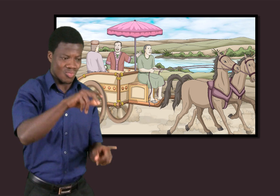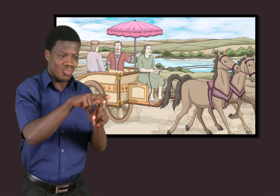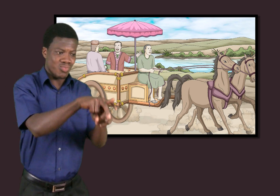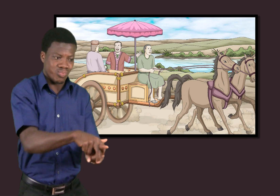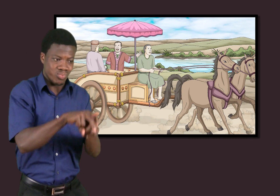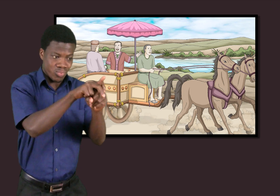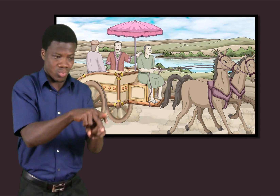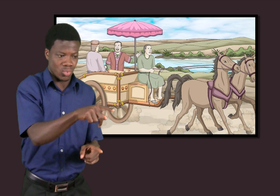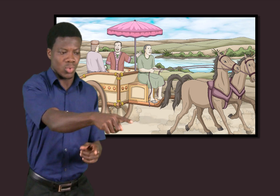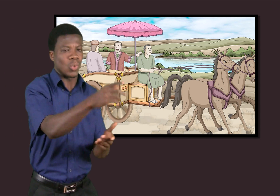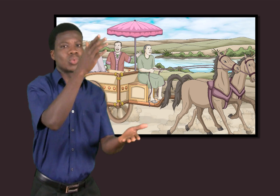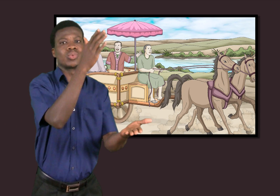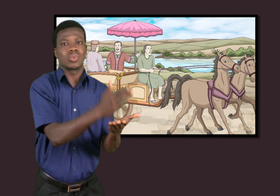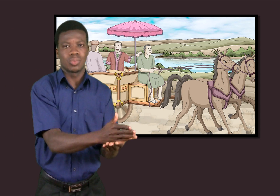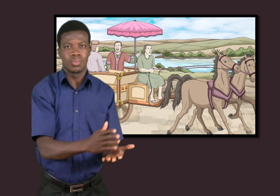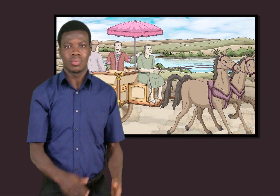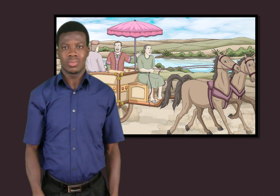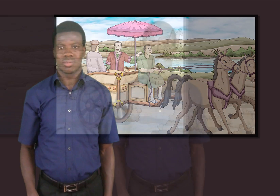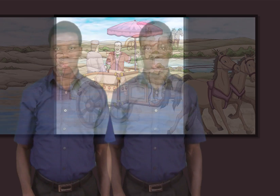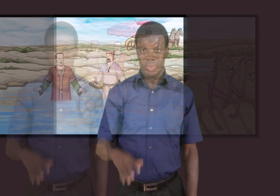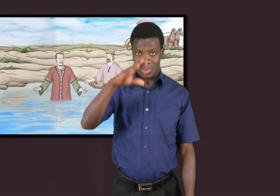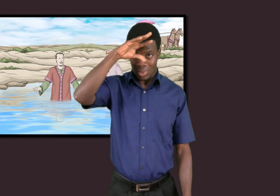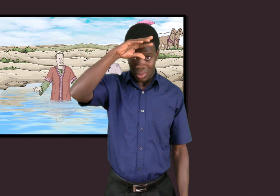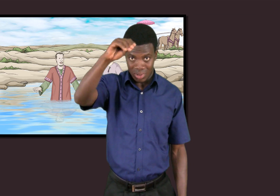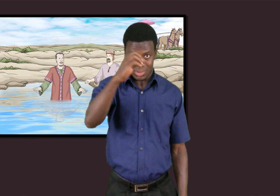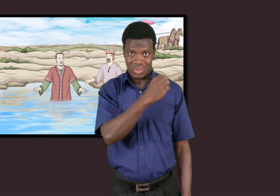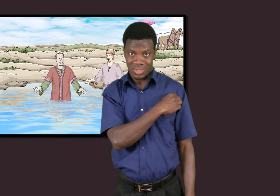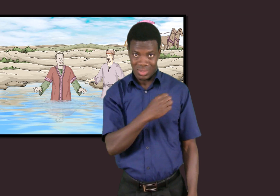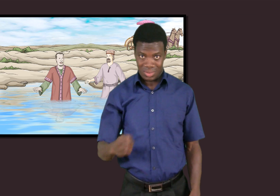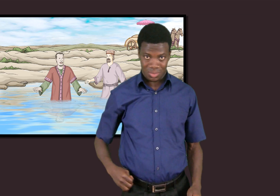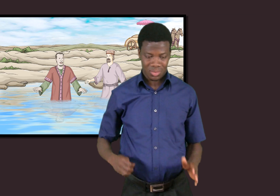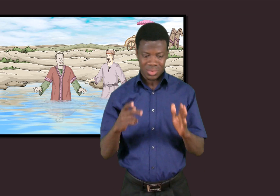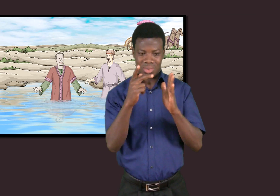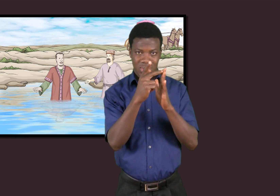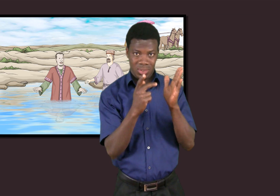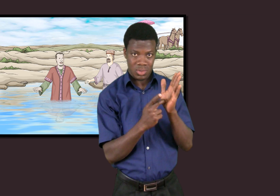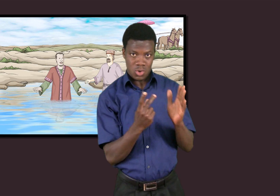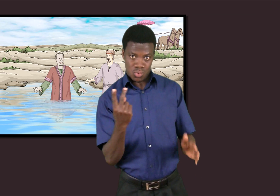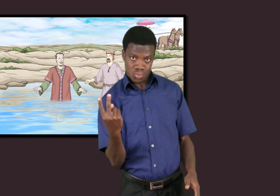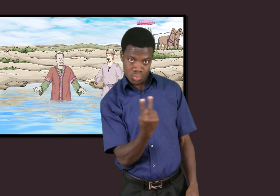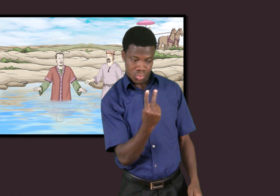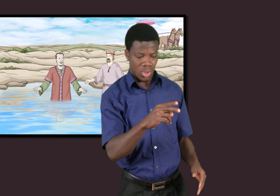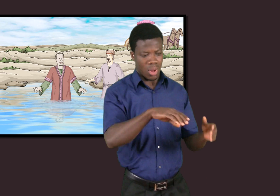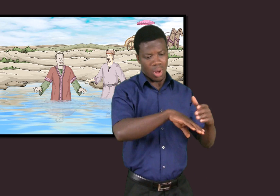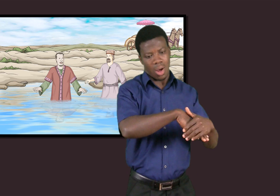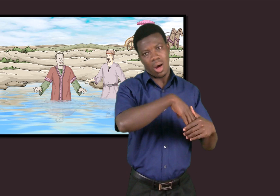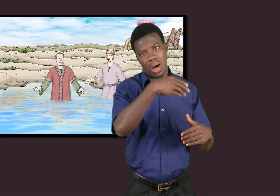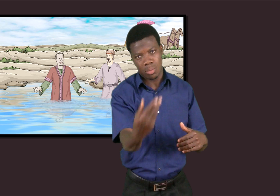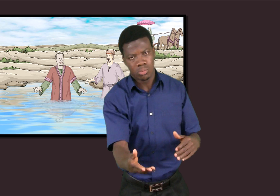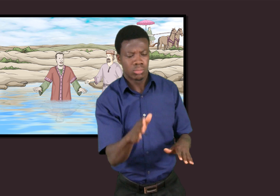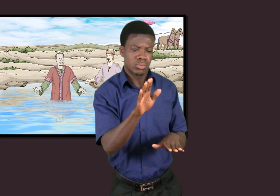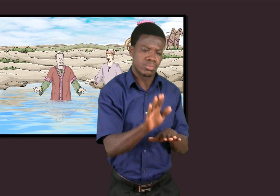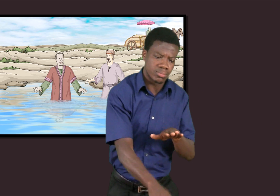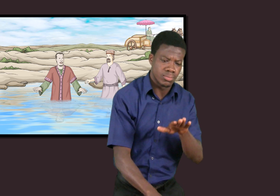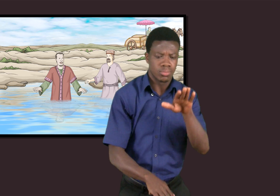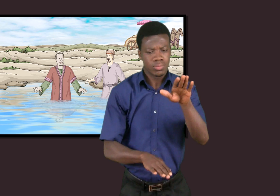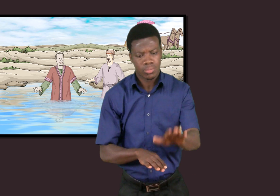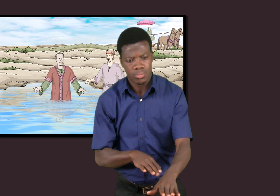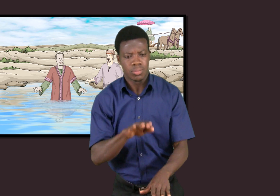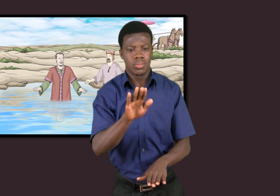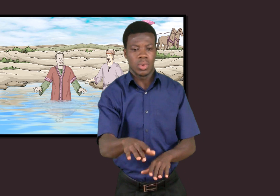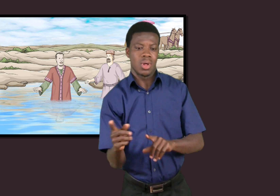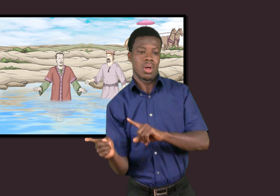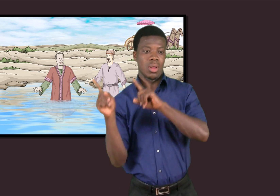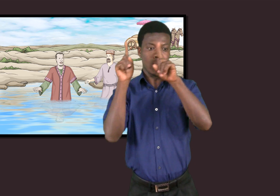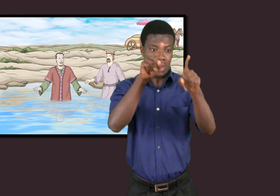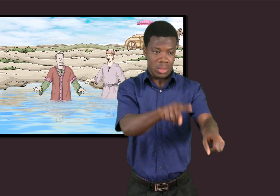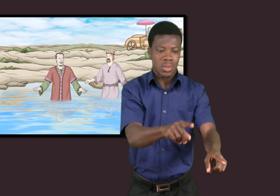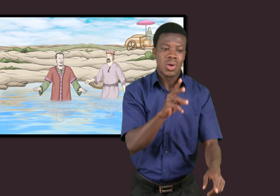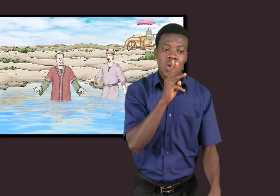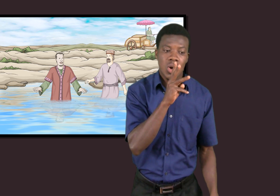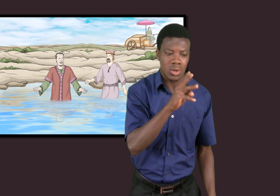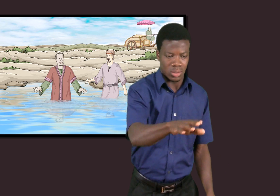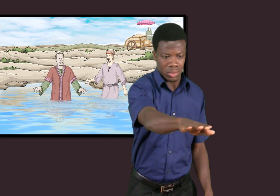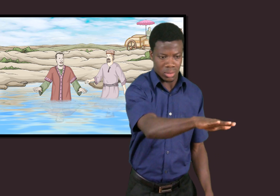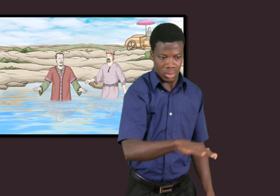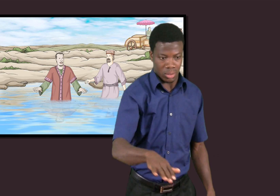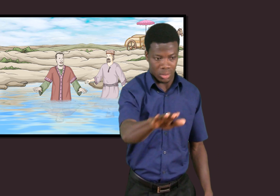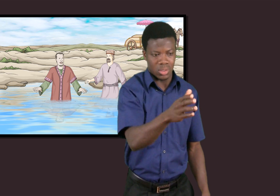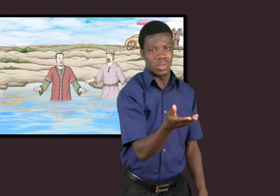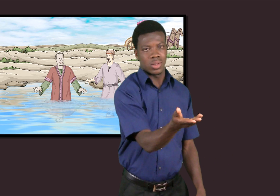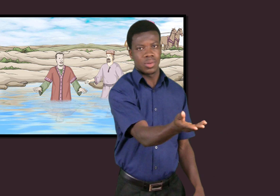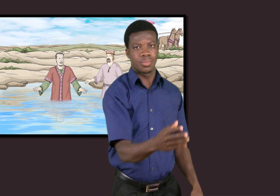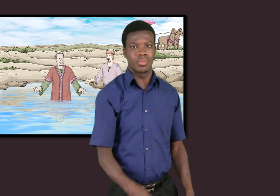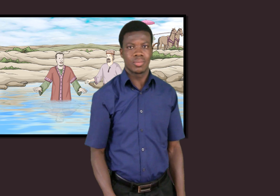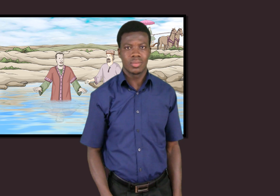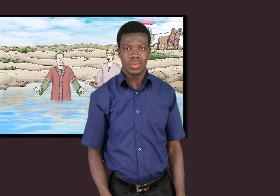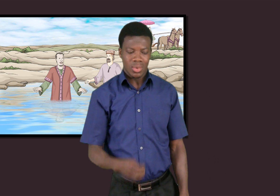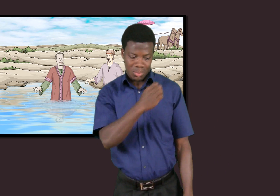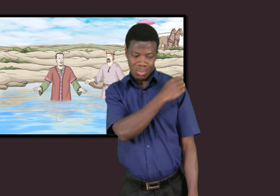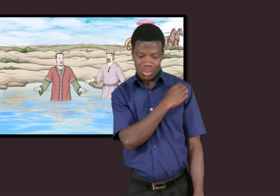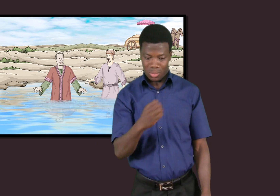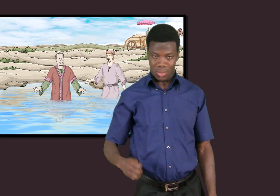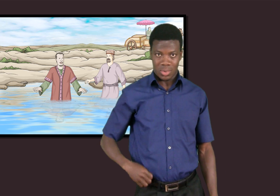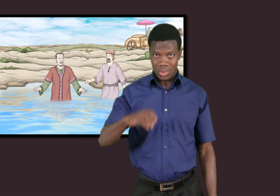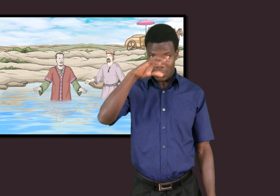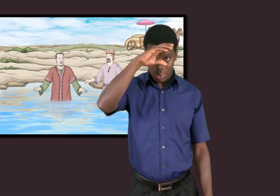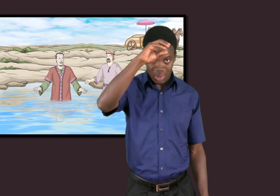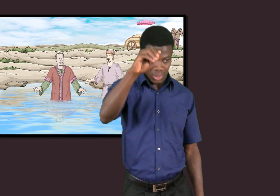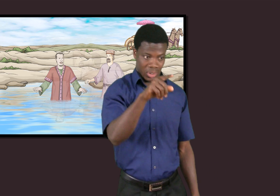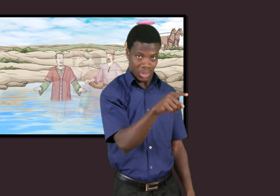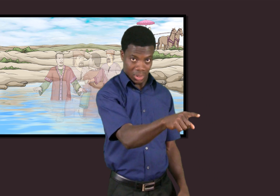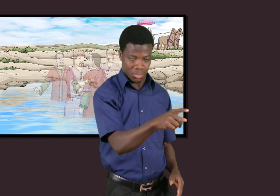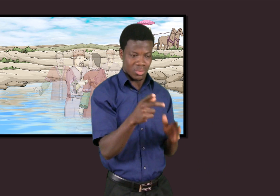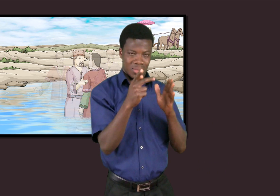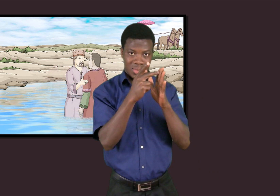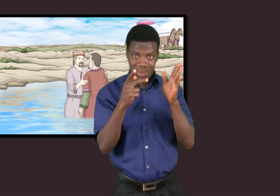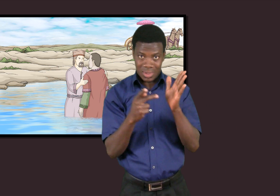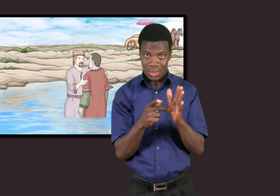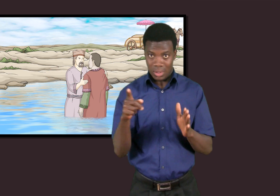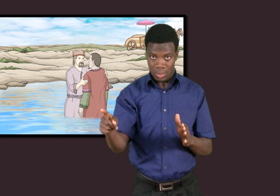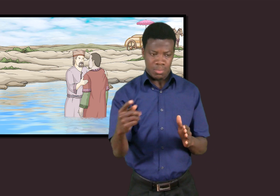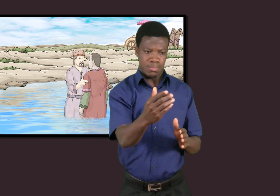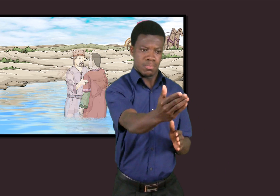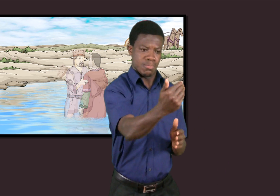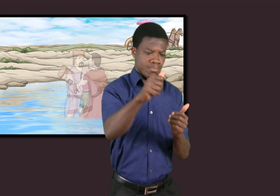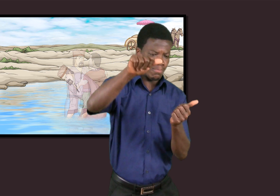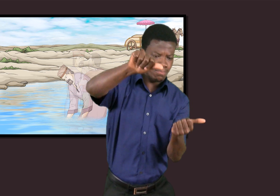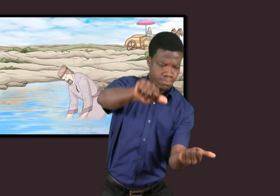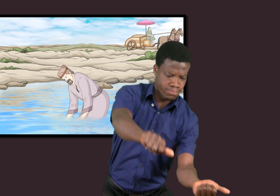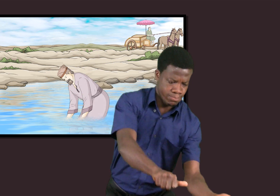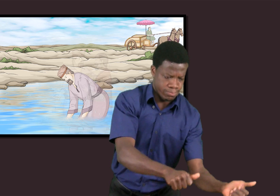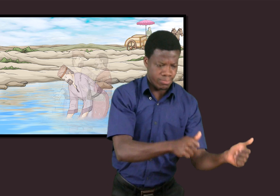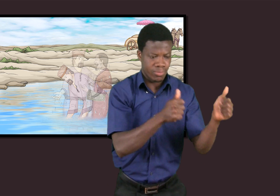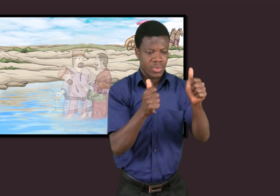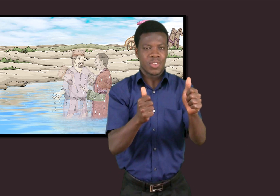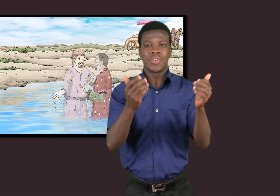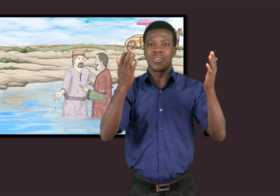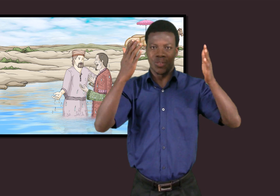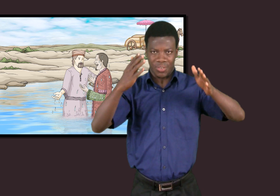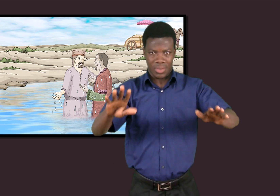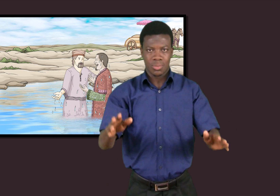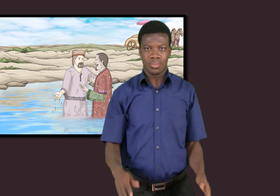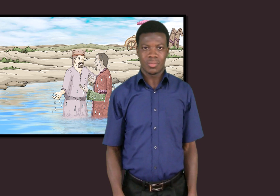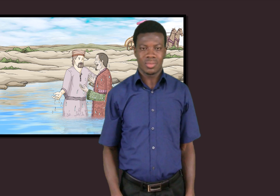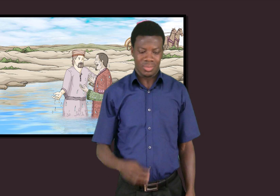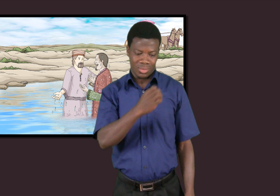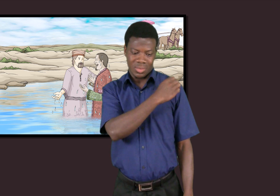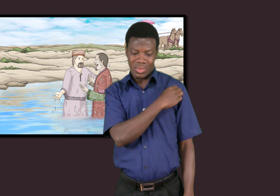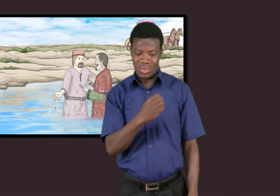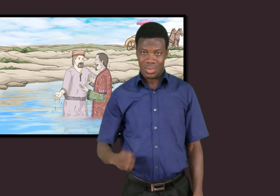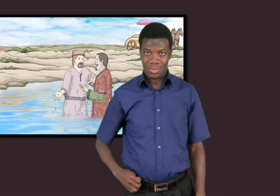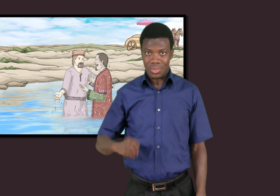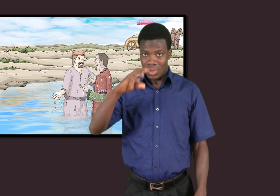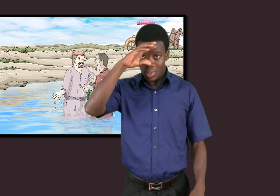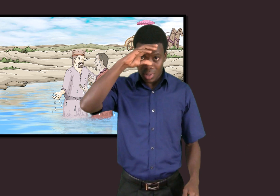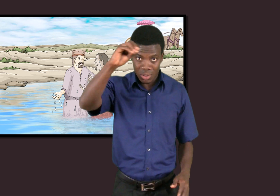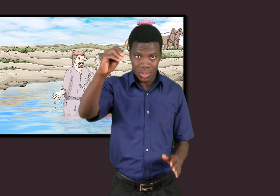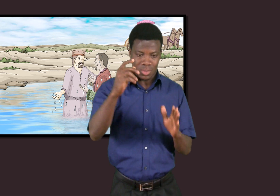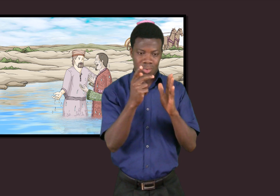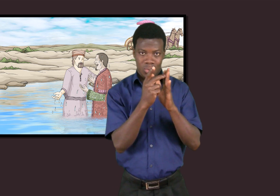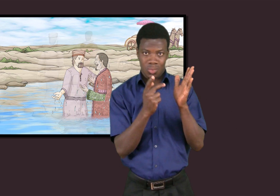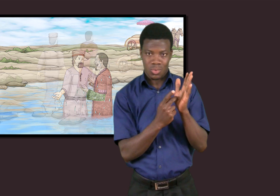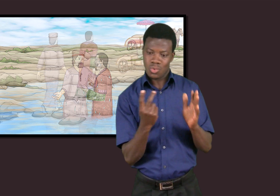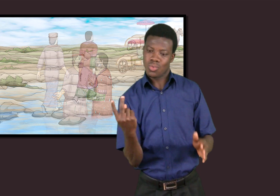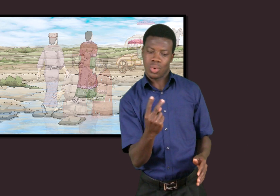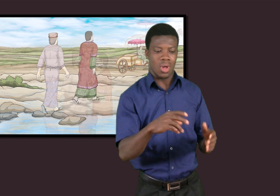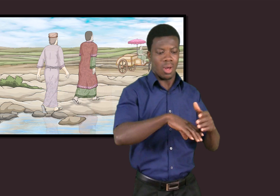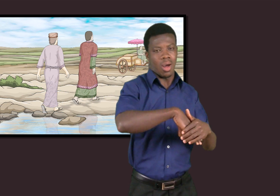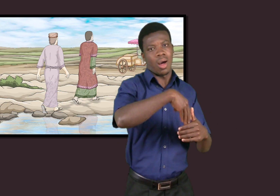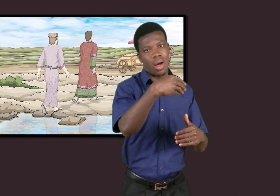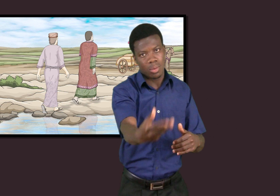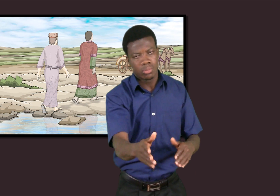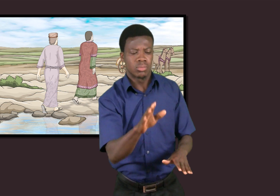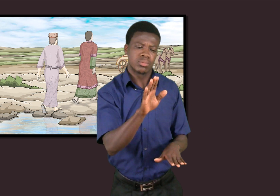Then both Philip and the eunuch went down into the water, and Philip baptized him.